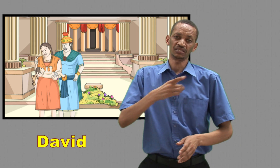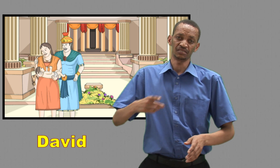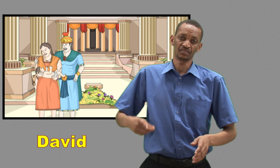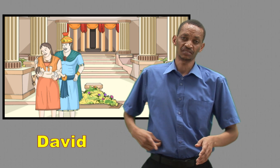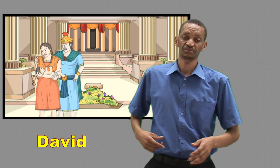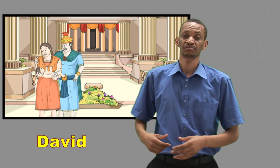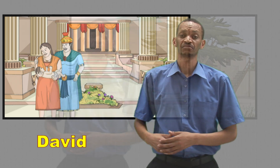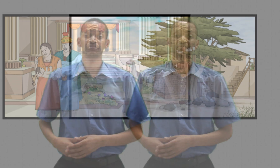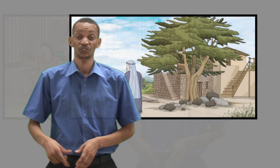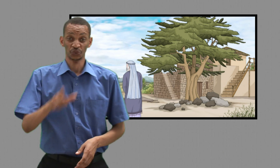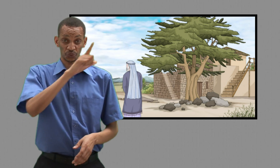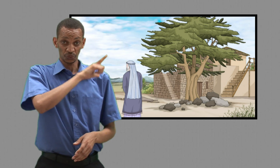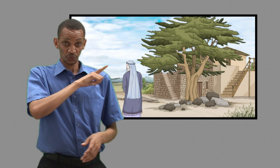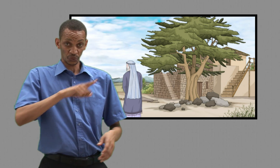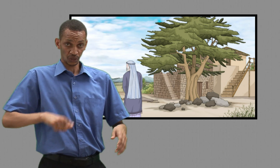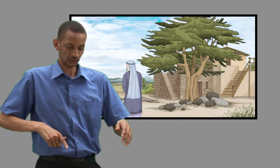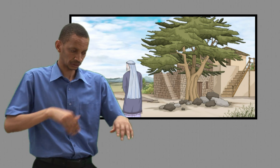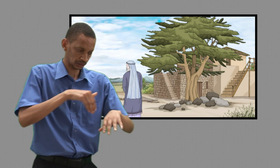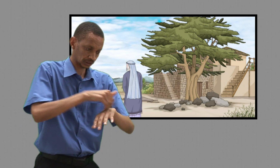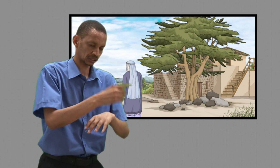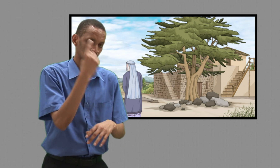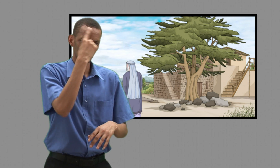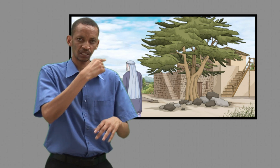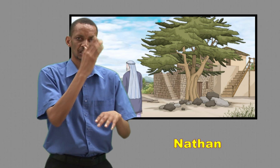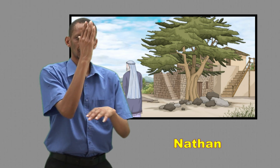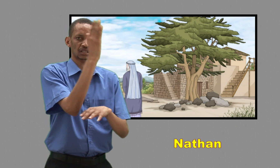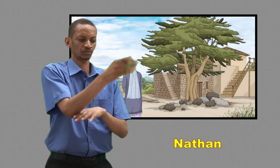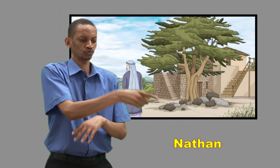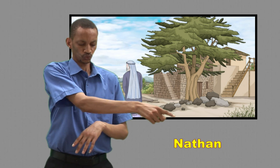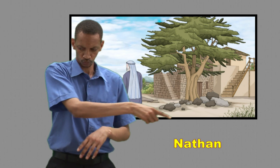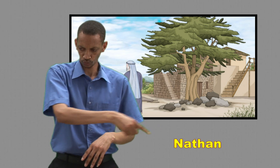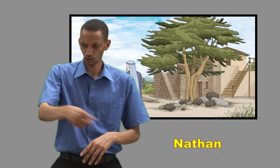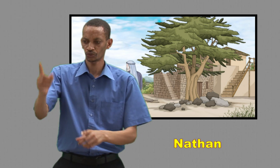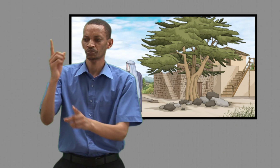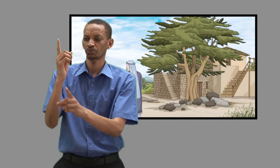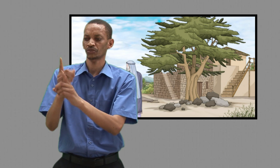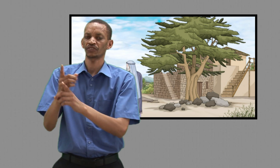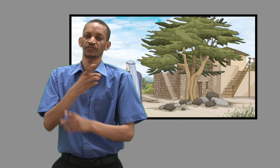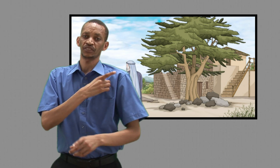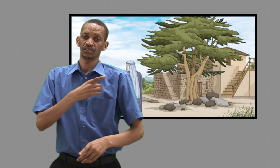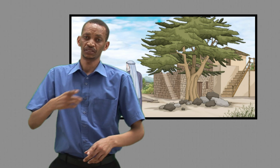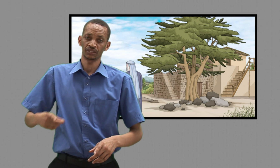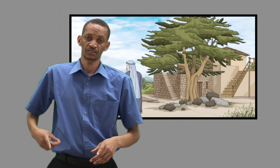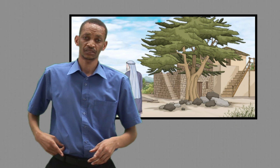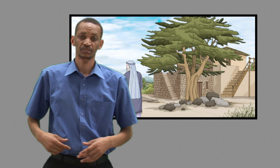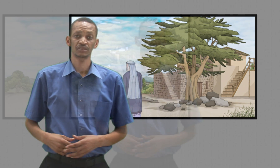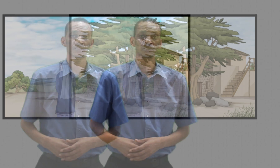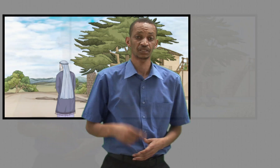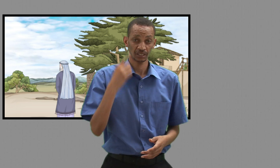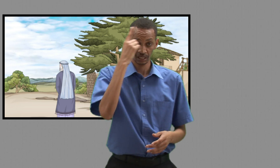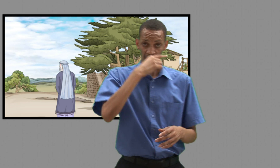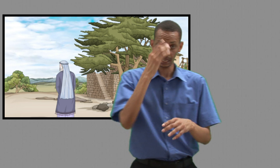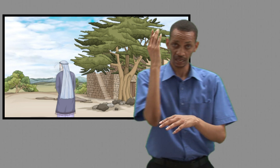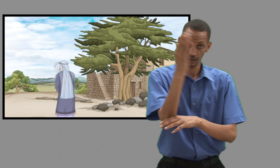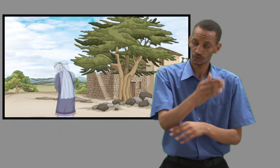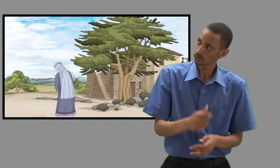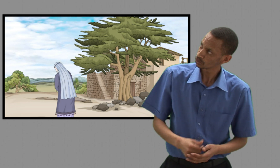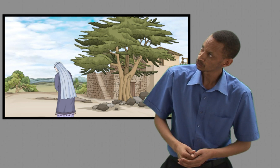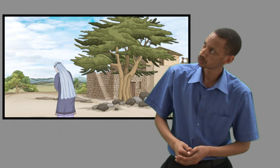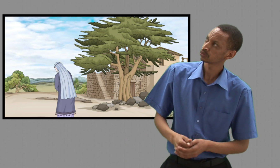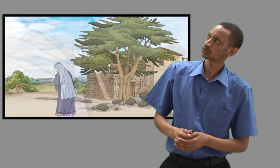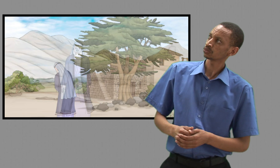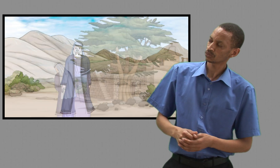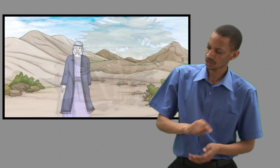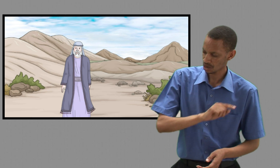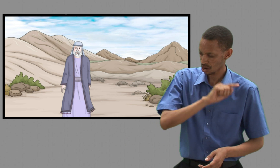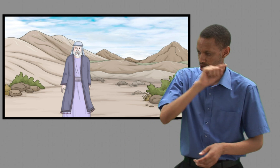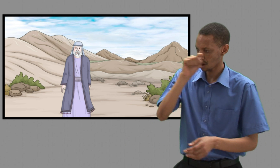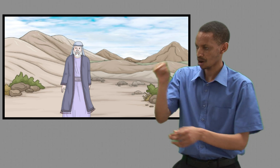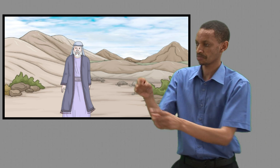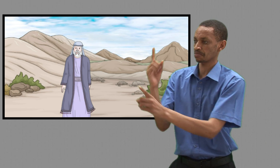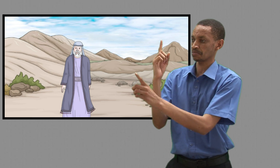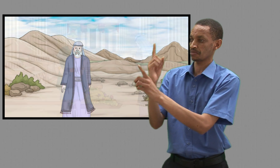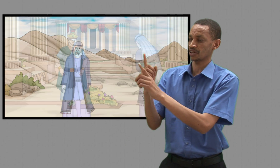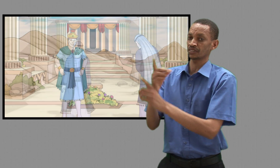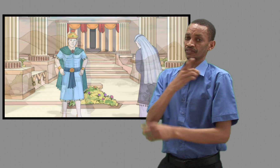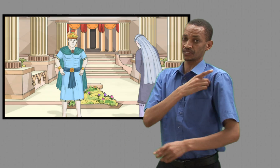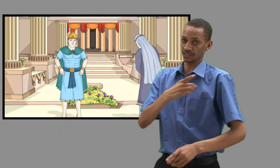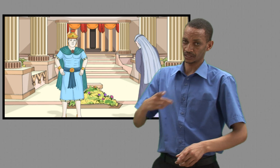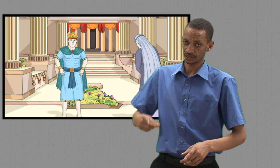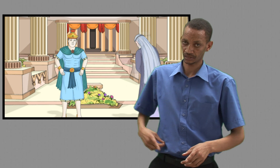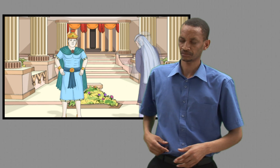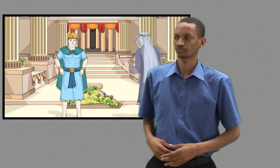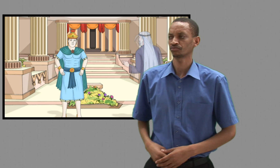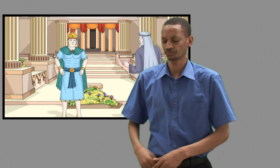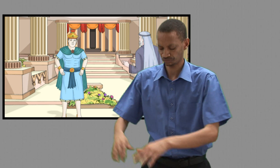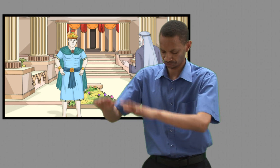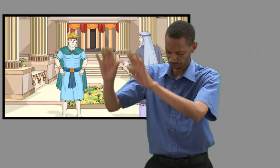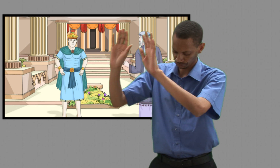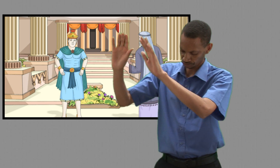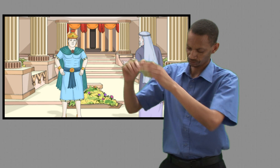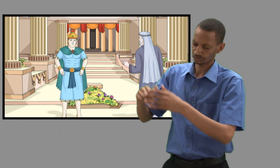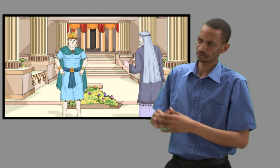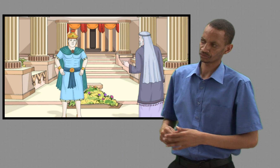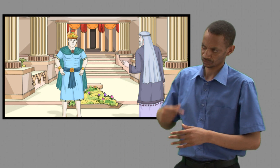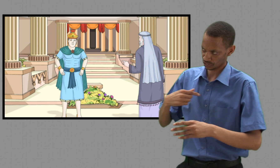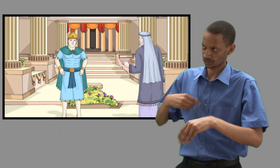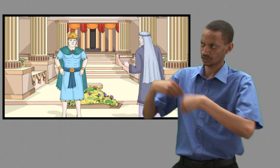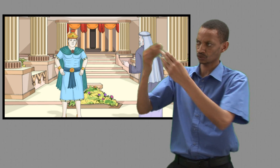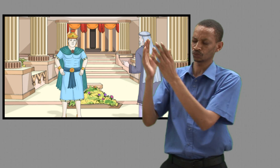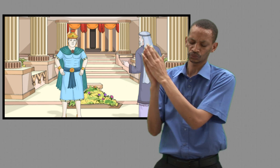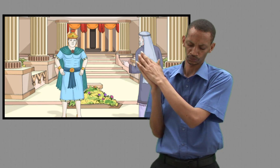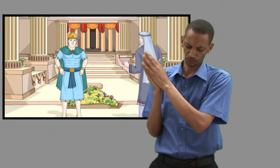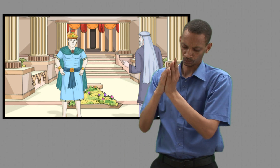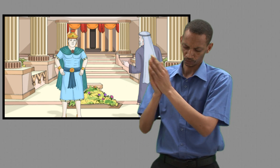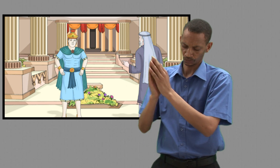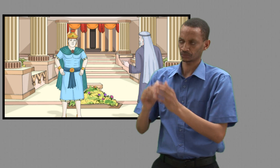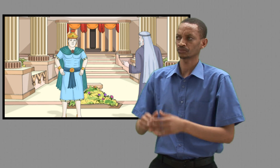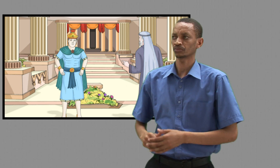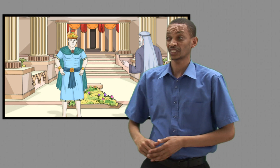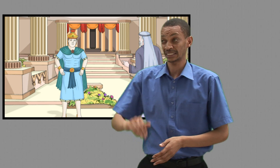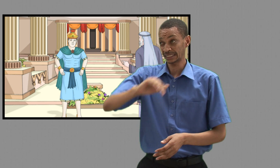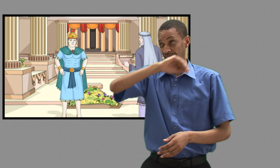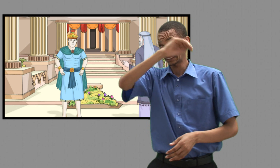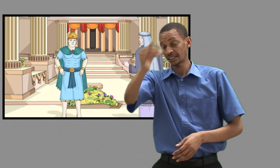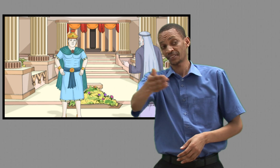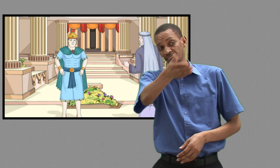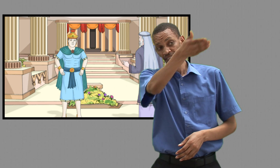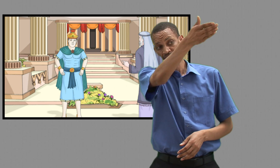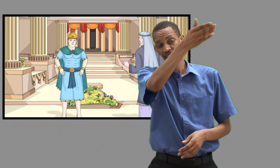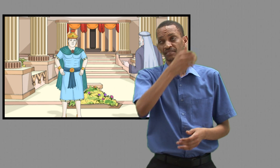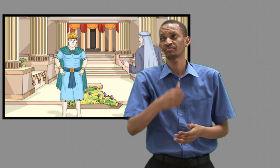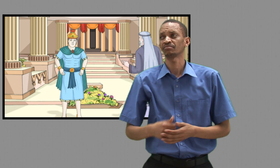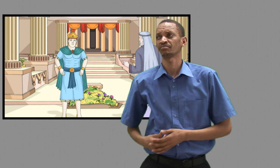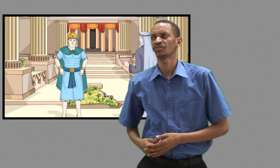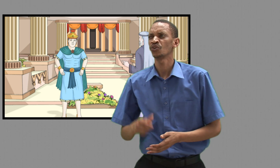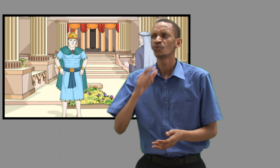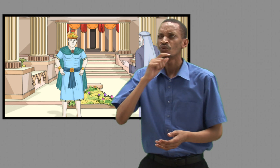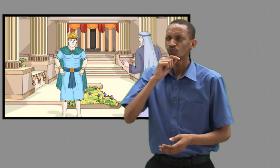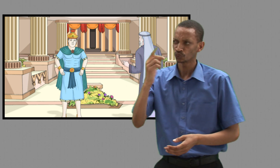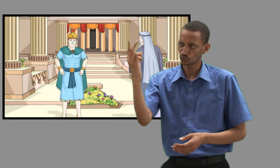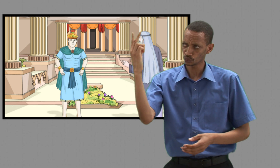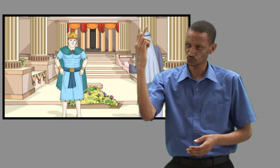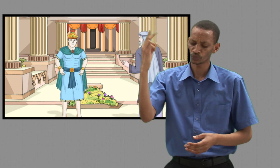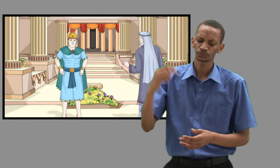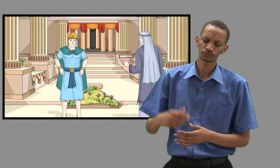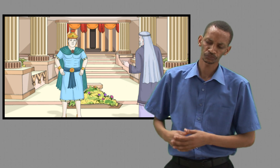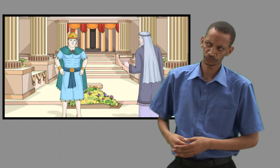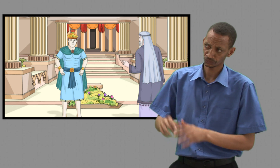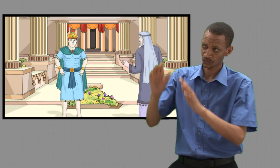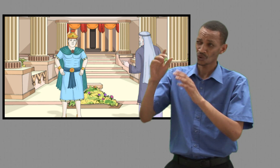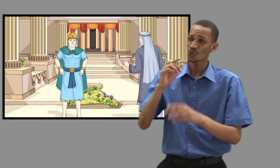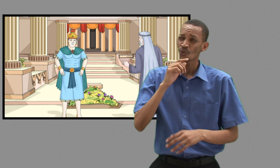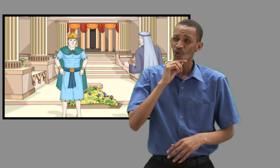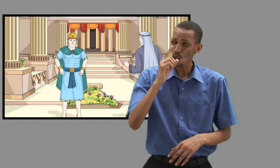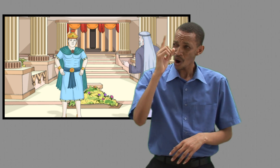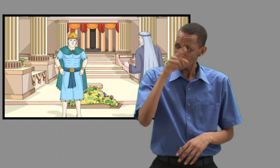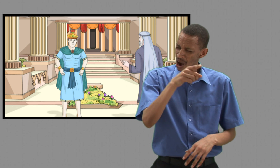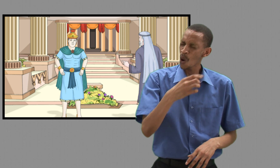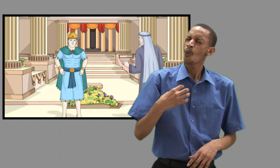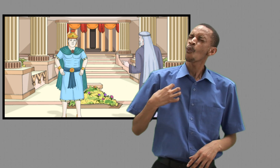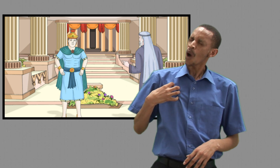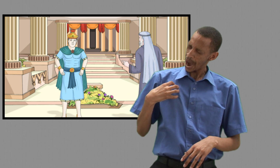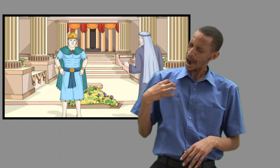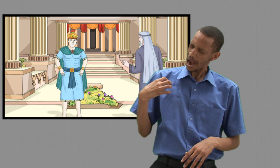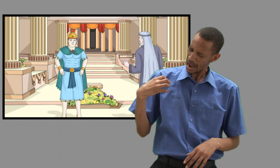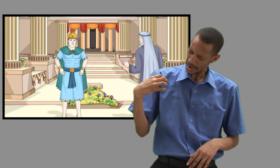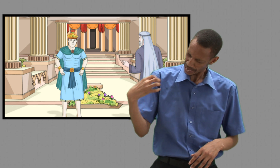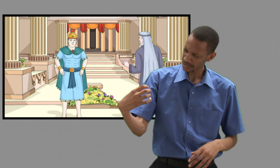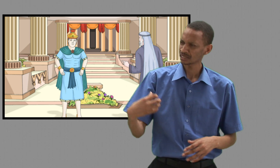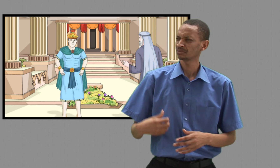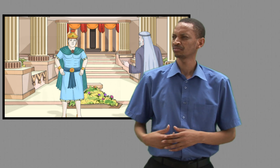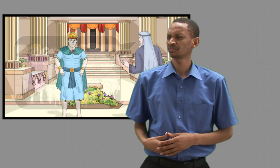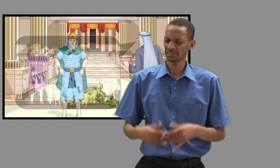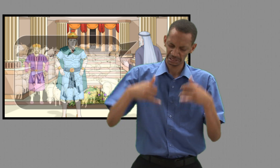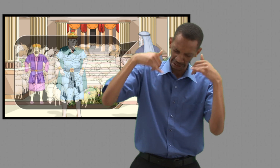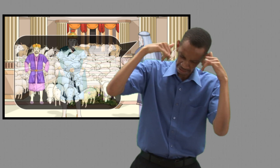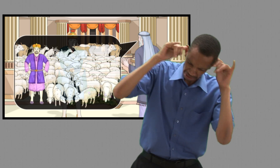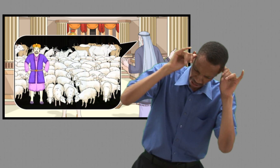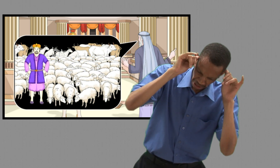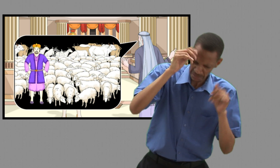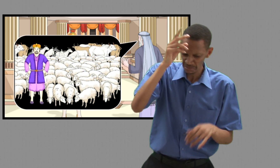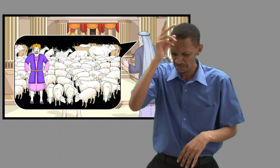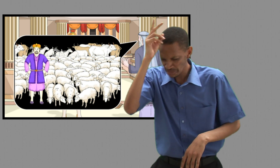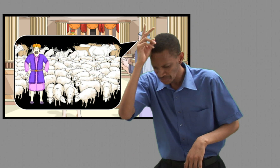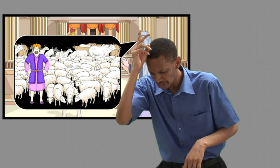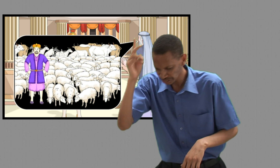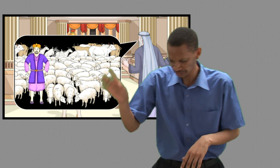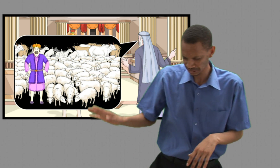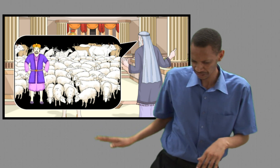Then the LORD sent Nathan to David, and when he arrived, he said, “There were two men in a certain city, one rich and the other poor.